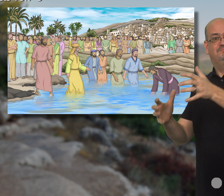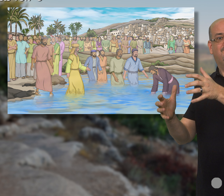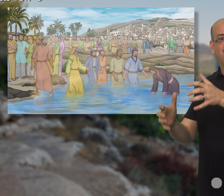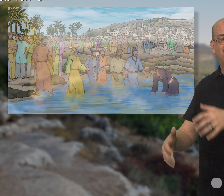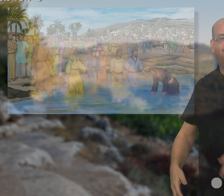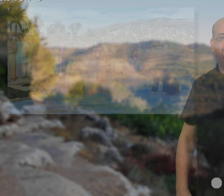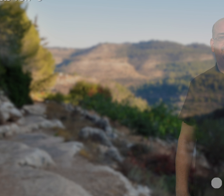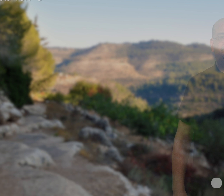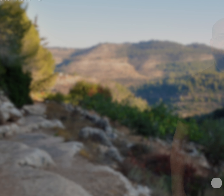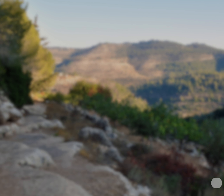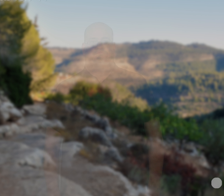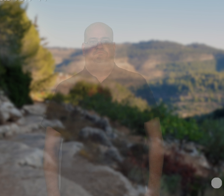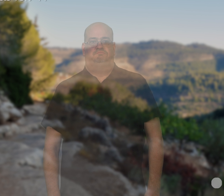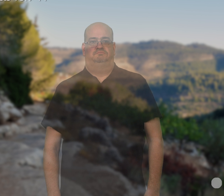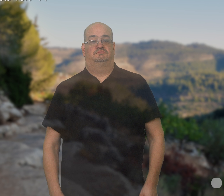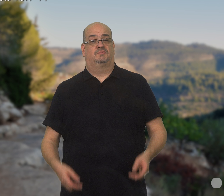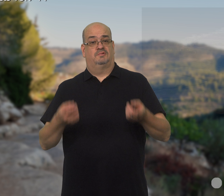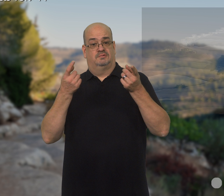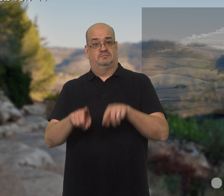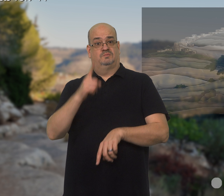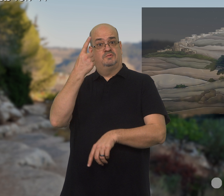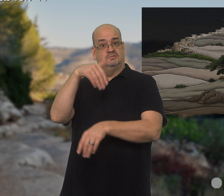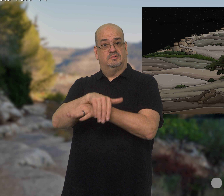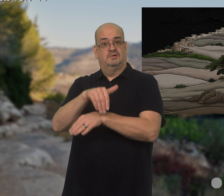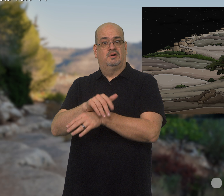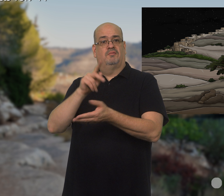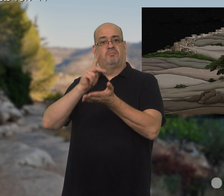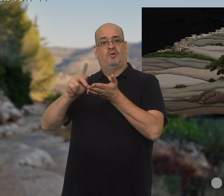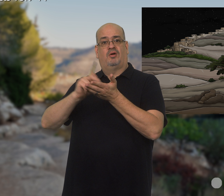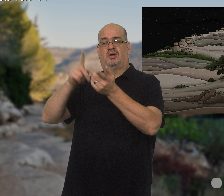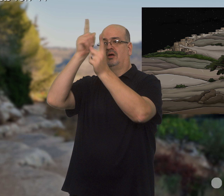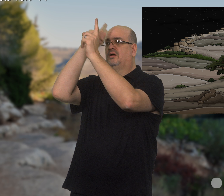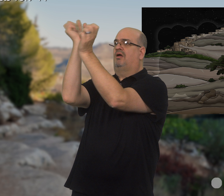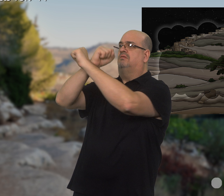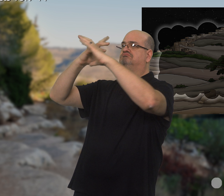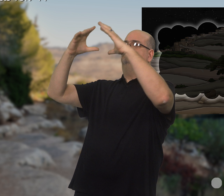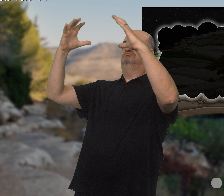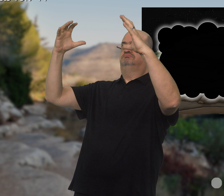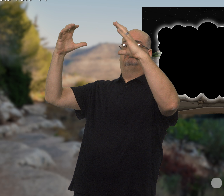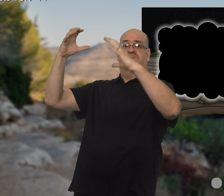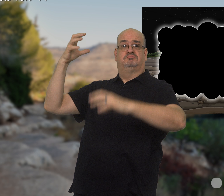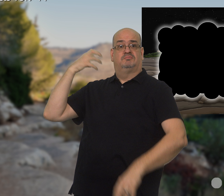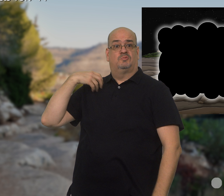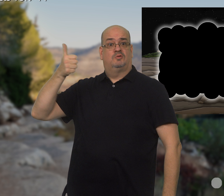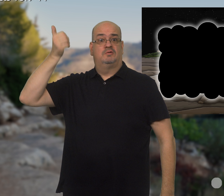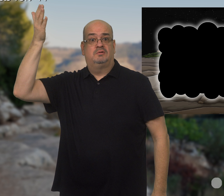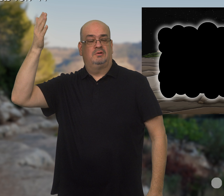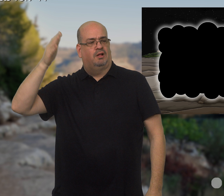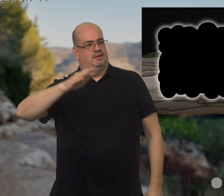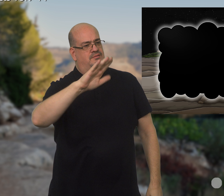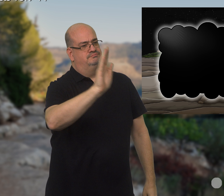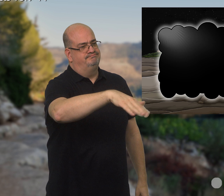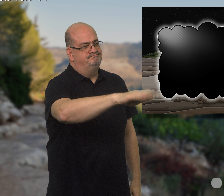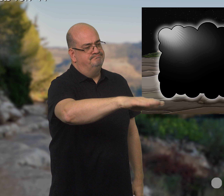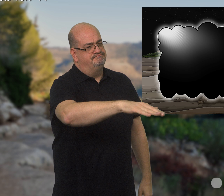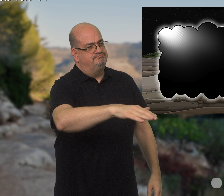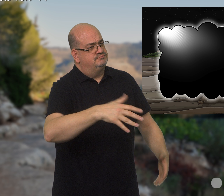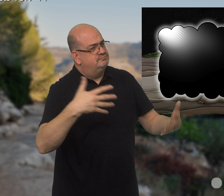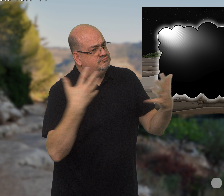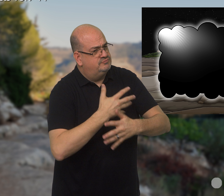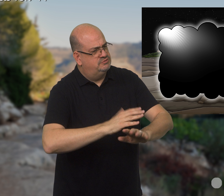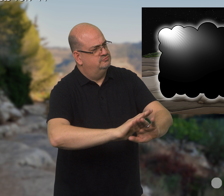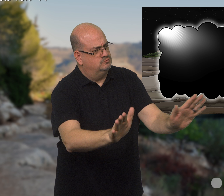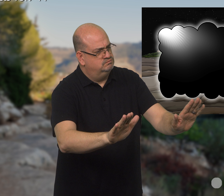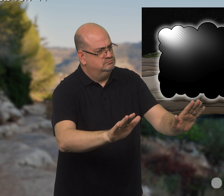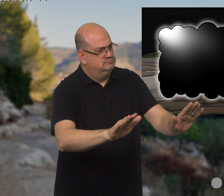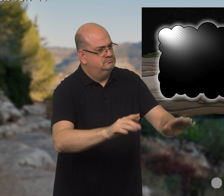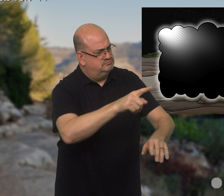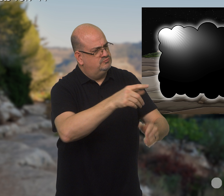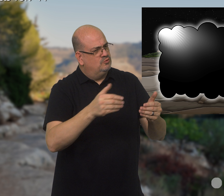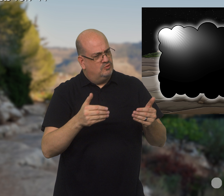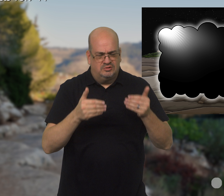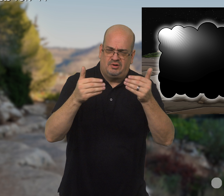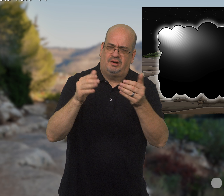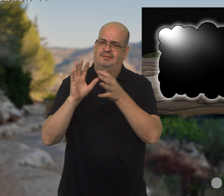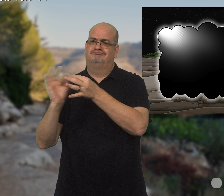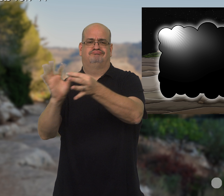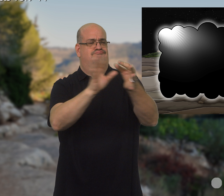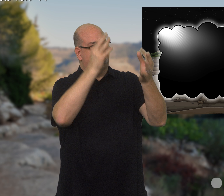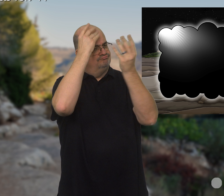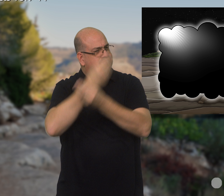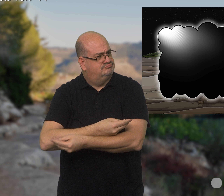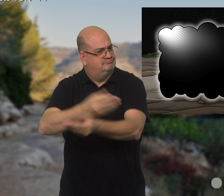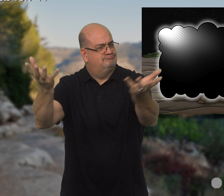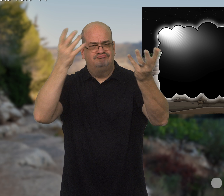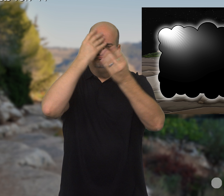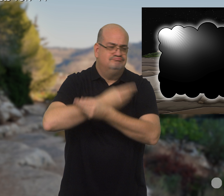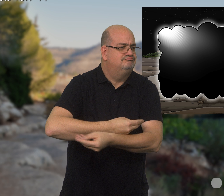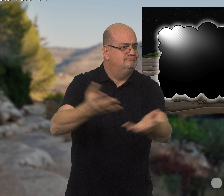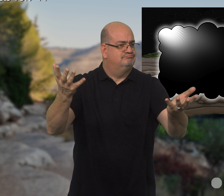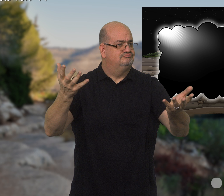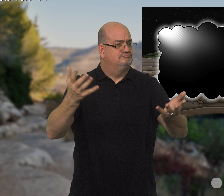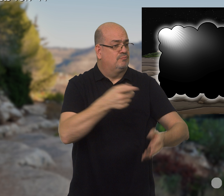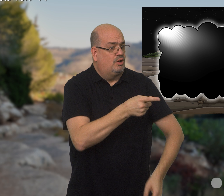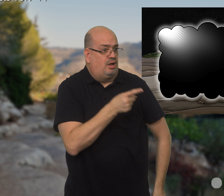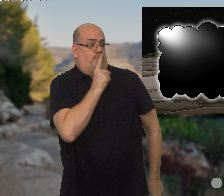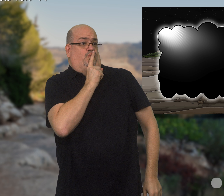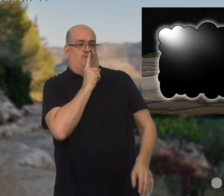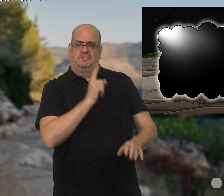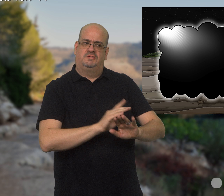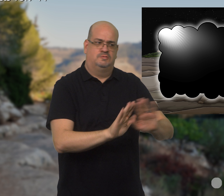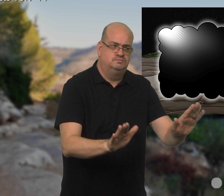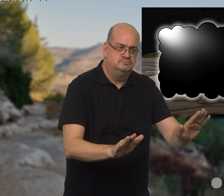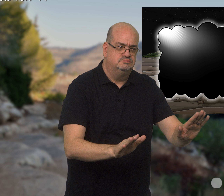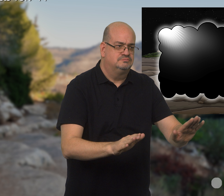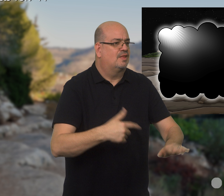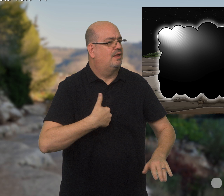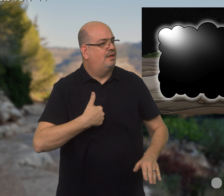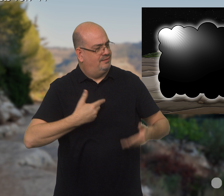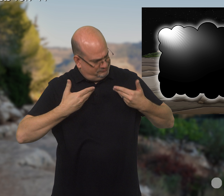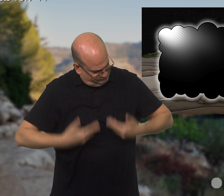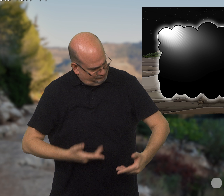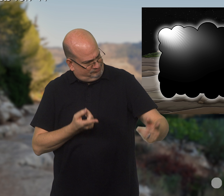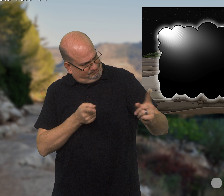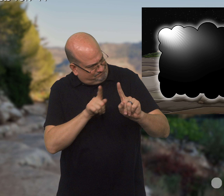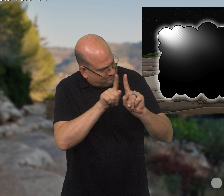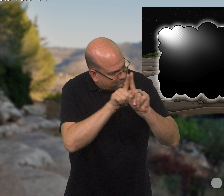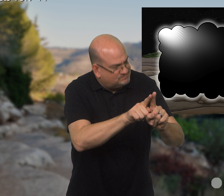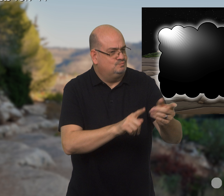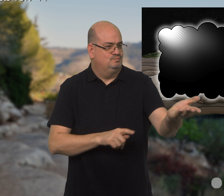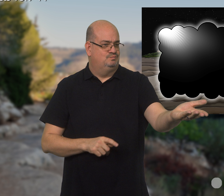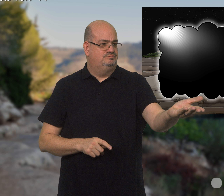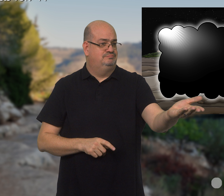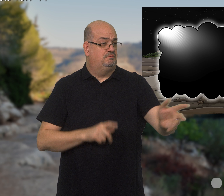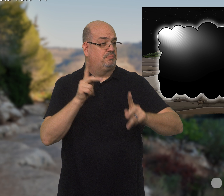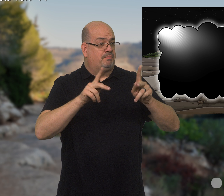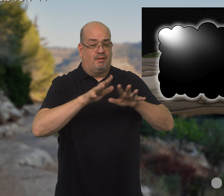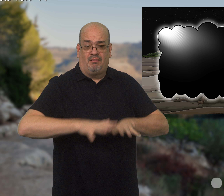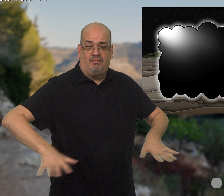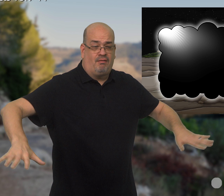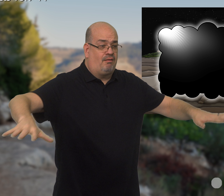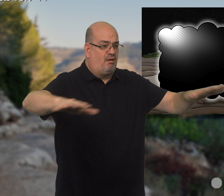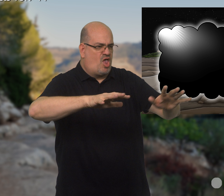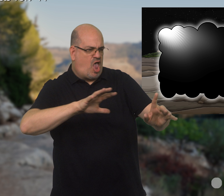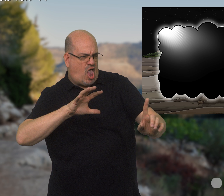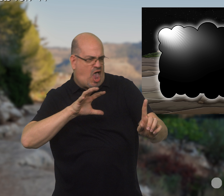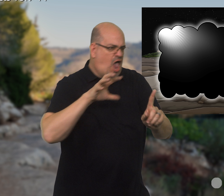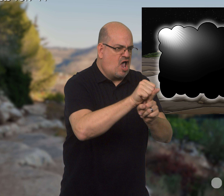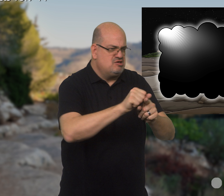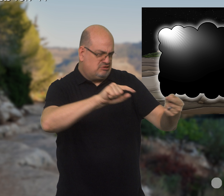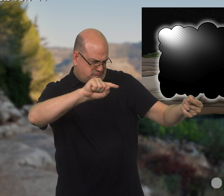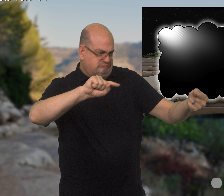One night the Lord spoke to Paul in a vision: “Do not be afraid;